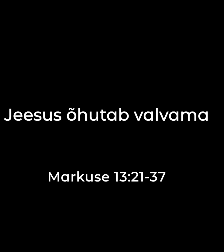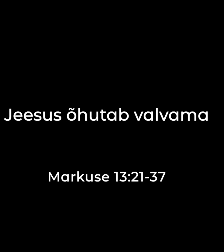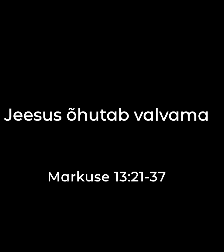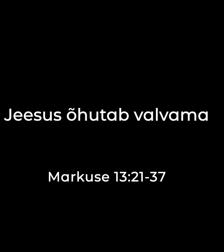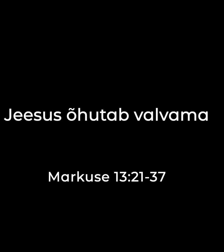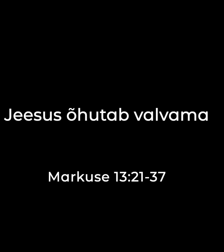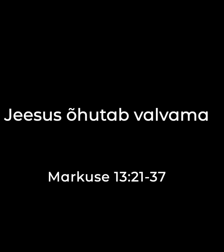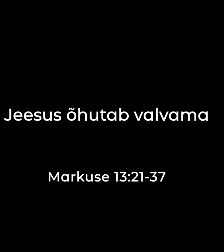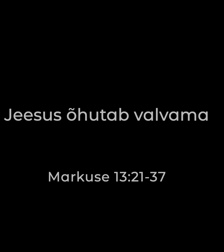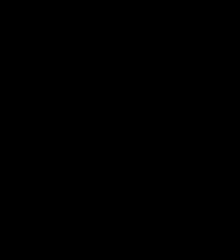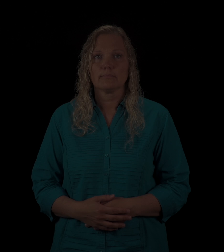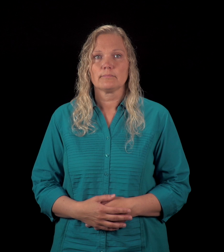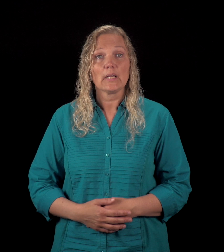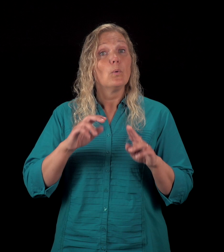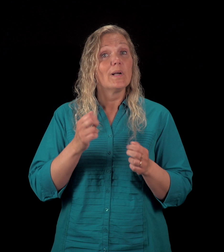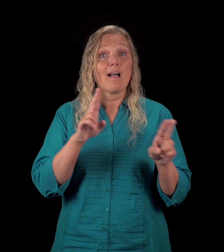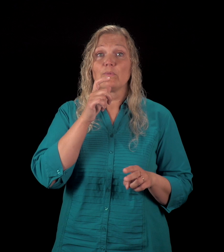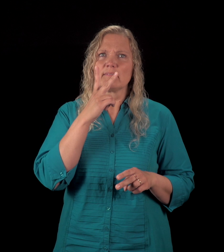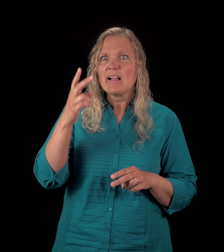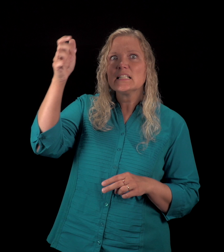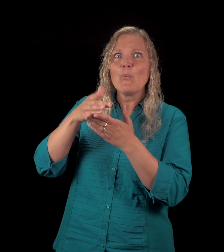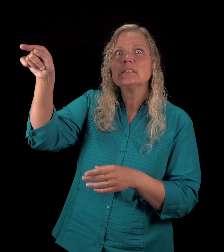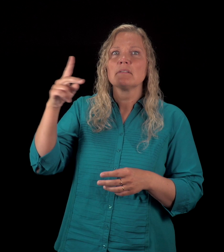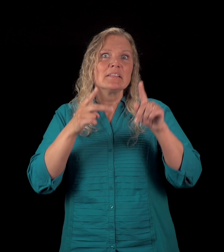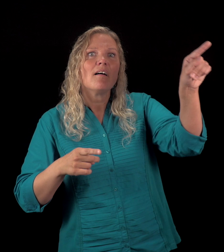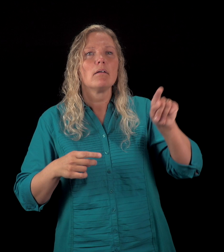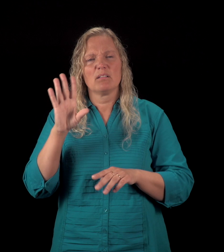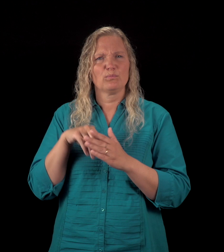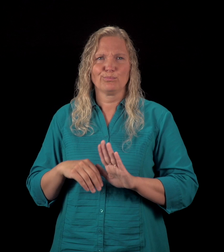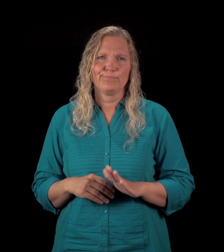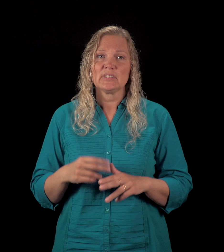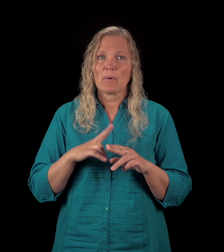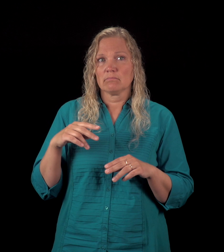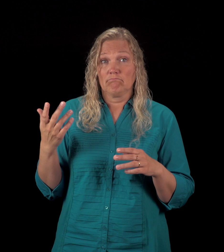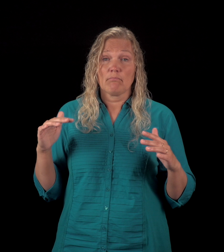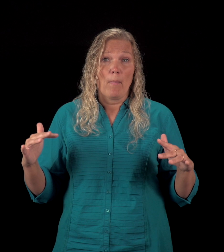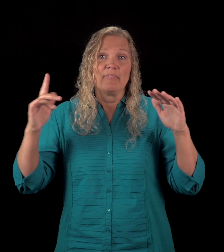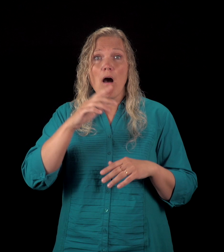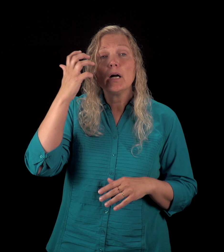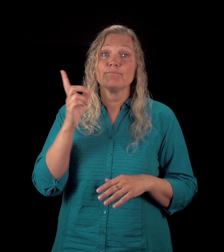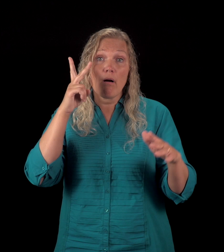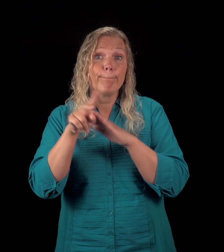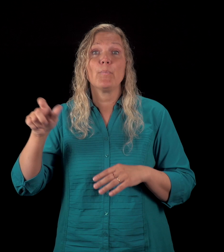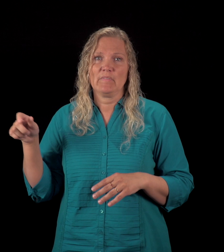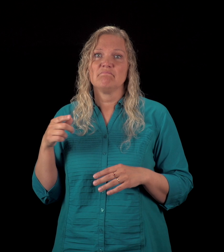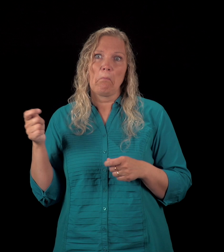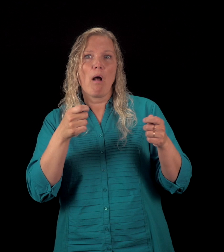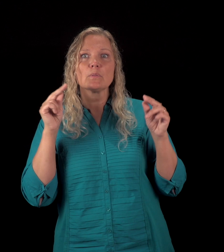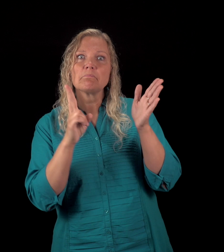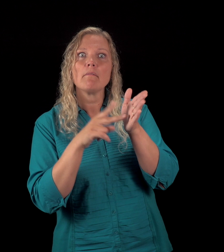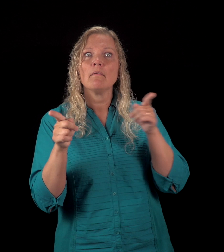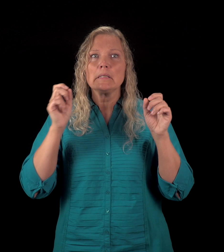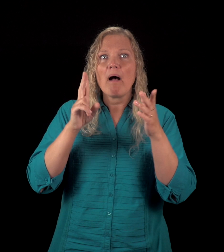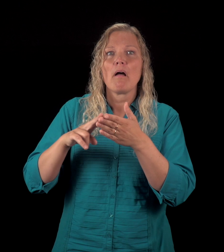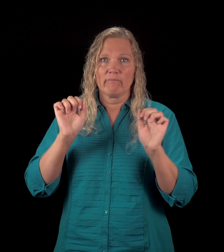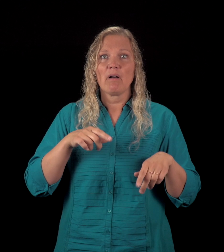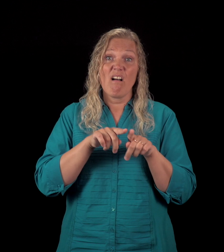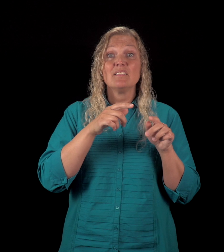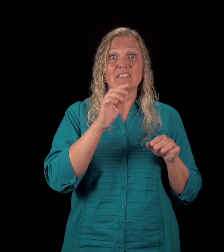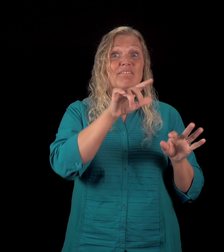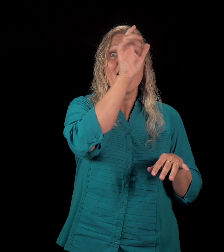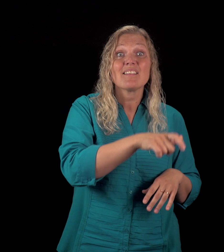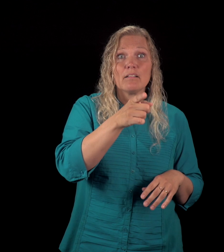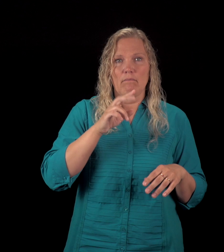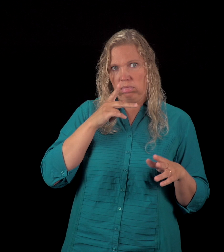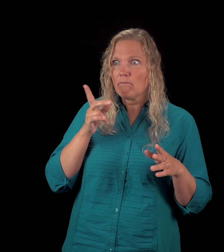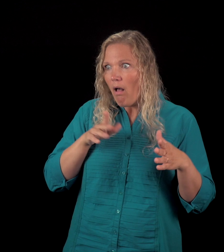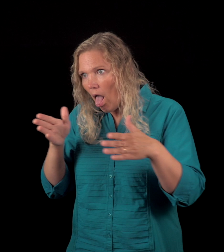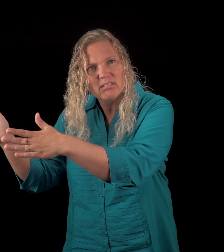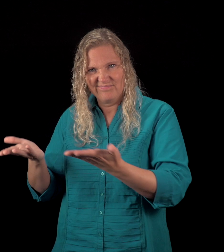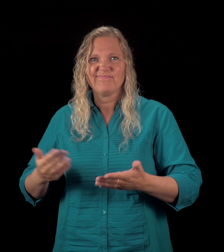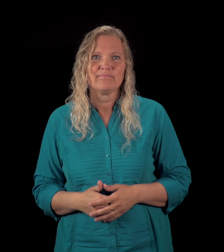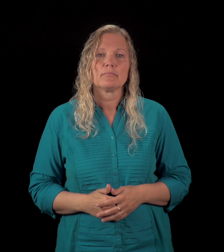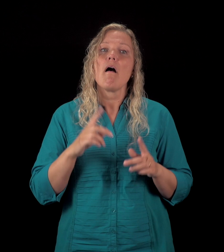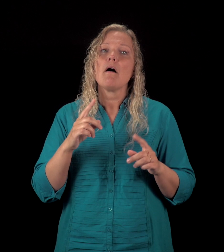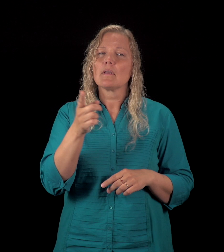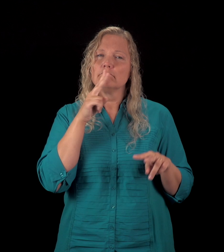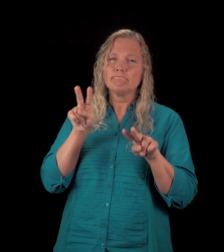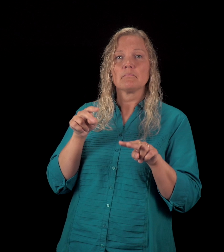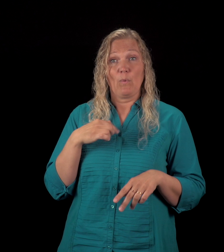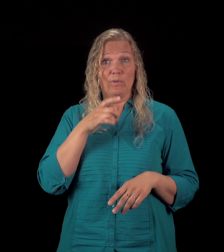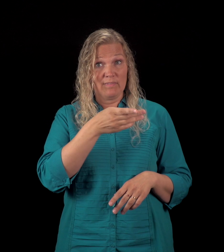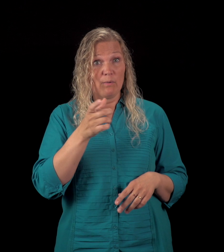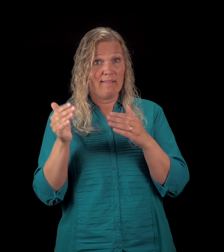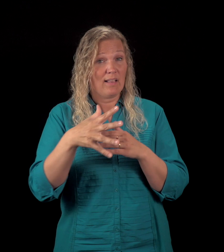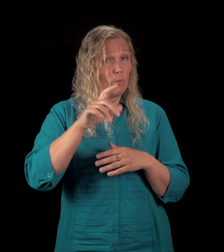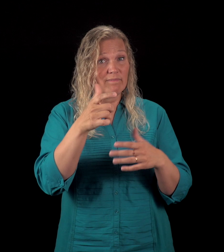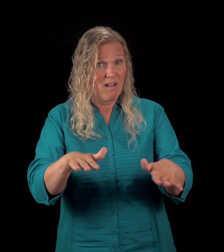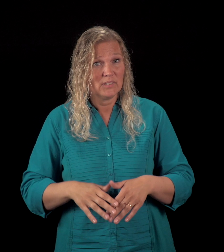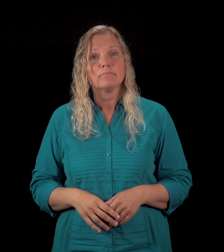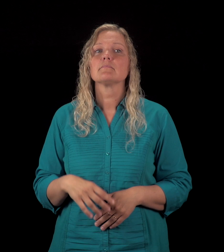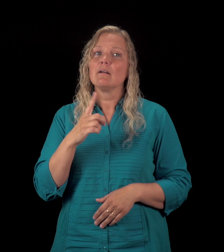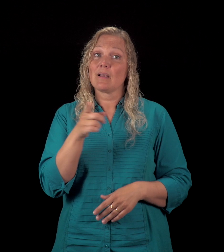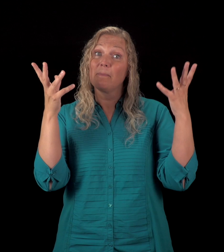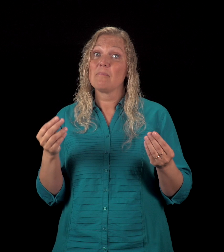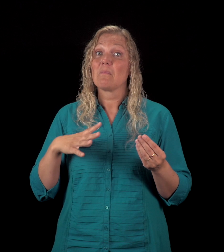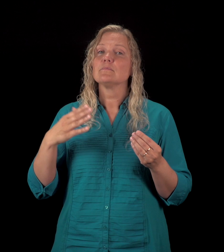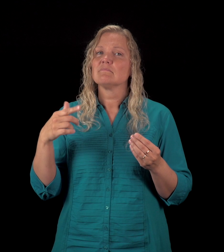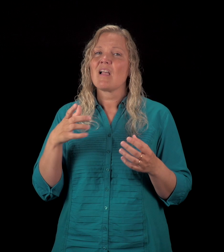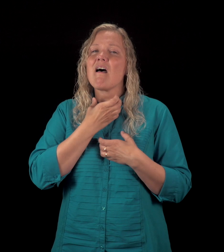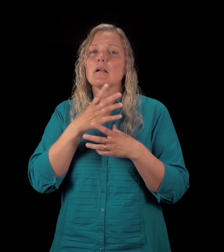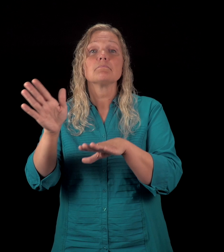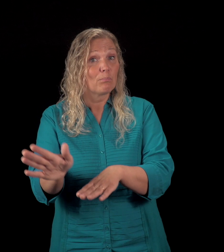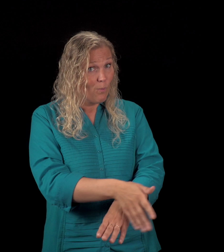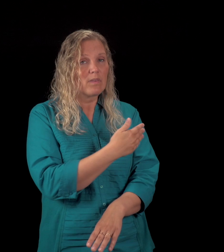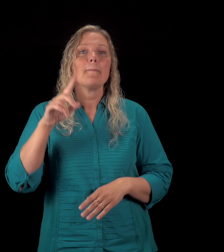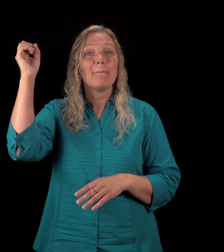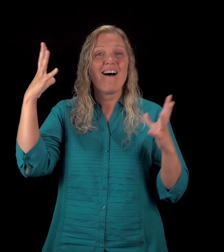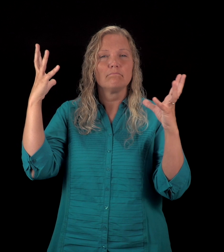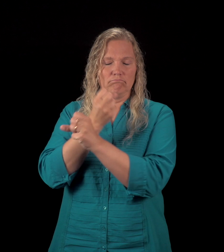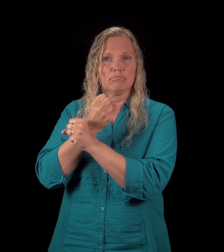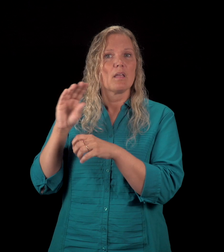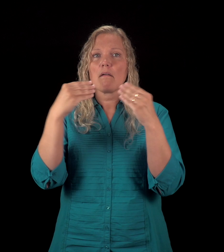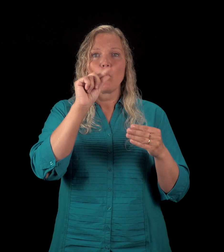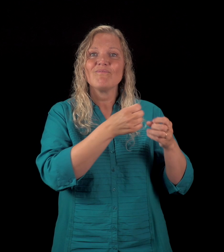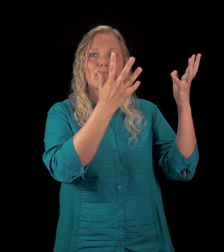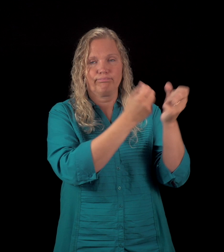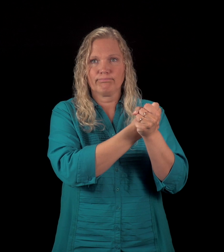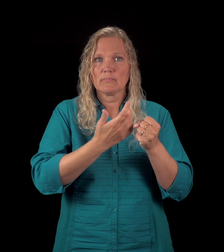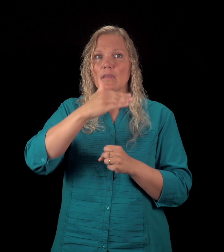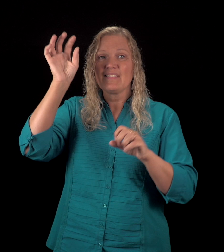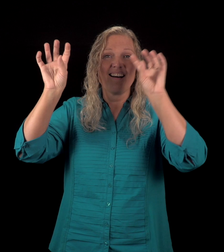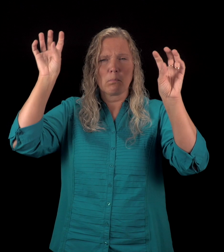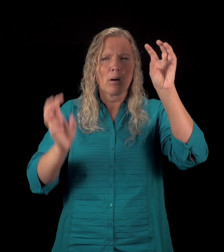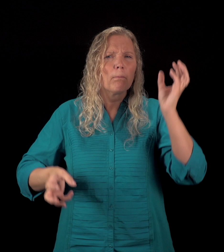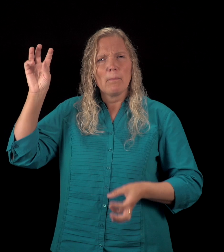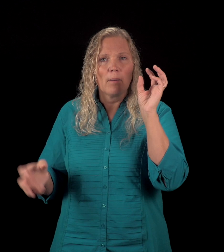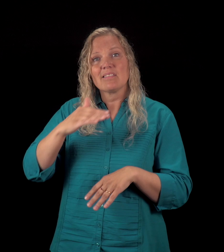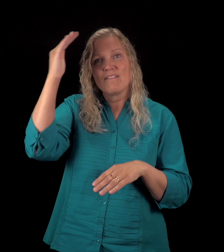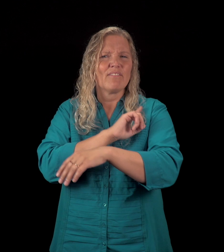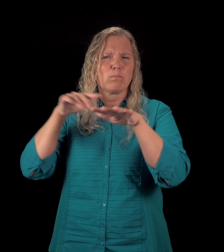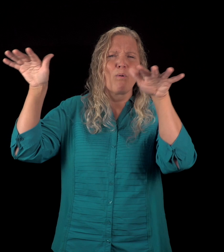At that time if anyone says to you, ‘Look, here is the Christ!’ or ‘There He is!’ do not believe it. For false Christs and false prophets will appear and perform signs and wonders that would deceive even the elect, if that were possible. So be on your guard; I have told you everything in advance. But in those days, after that tribulation: ‘The sun will be darkened, and the moon will not give its light;